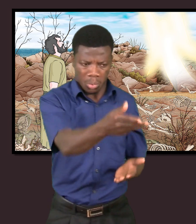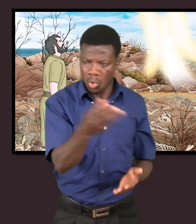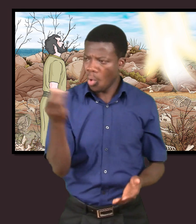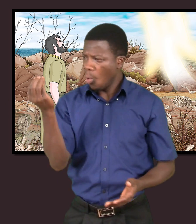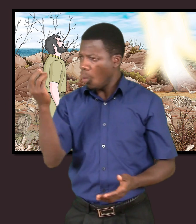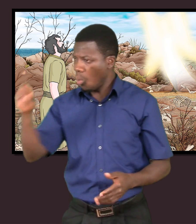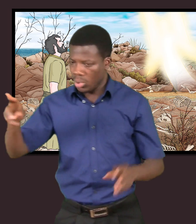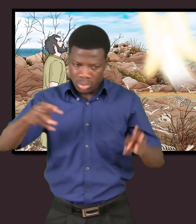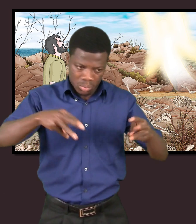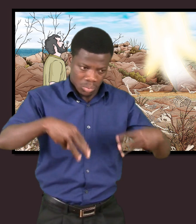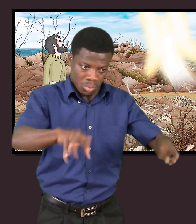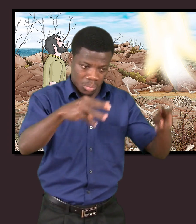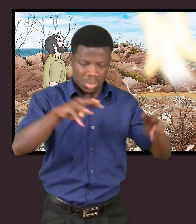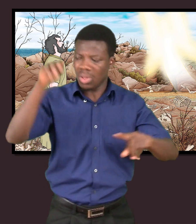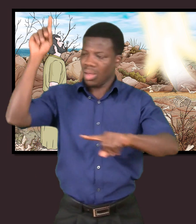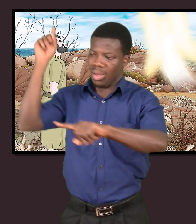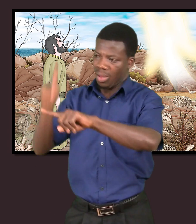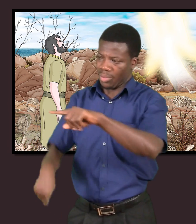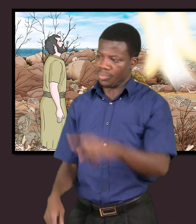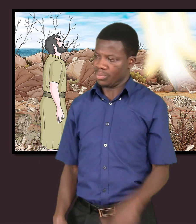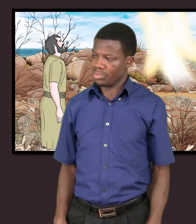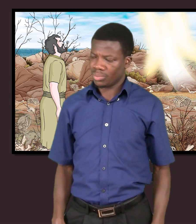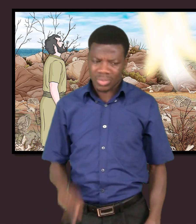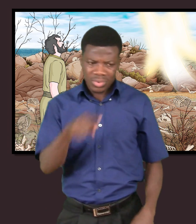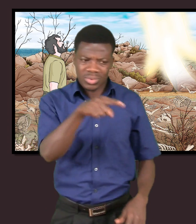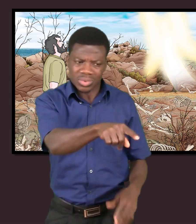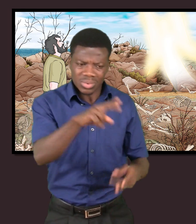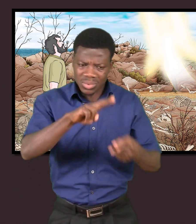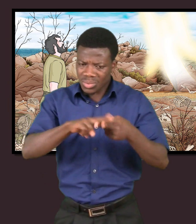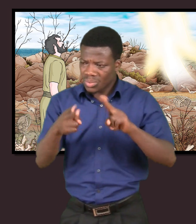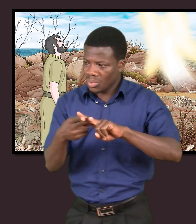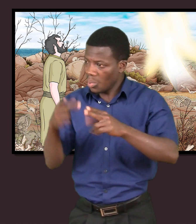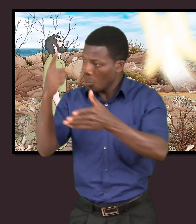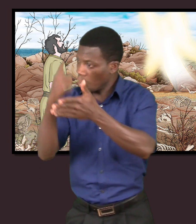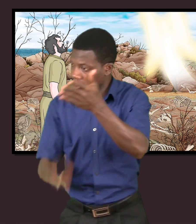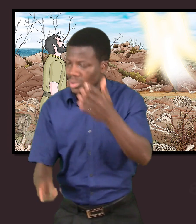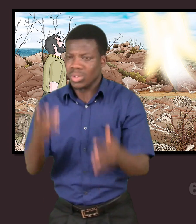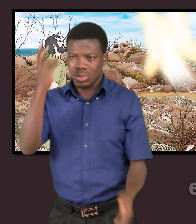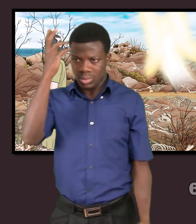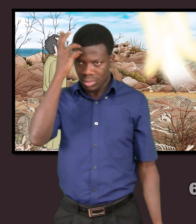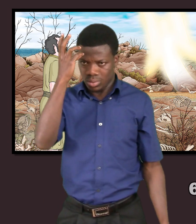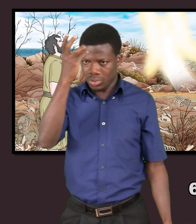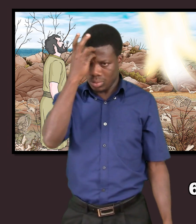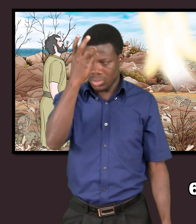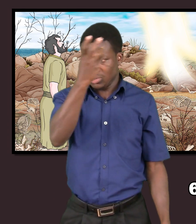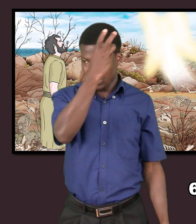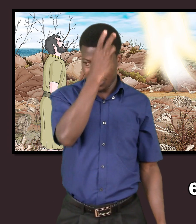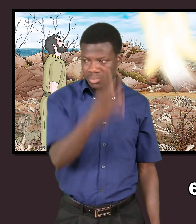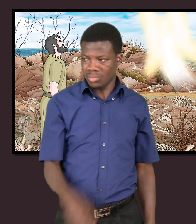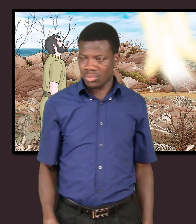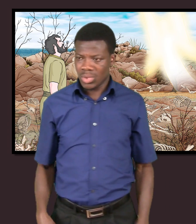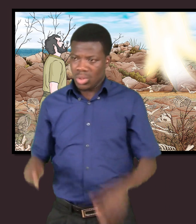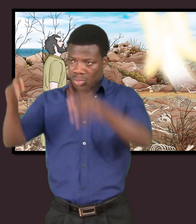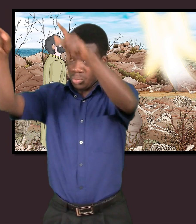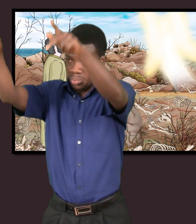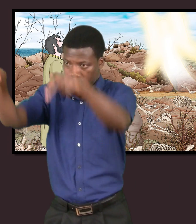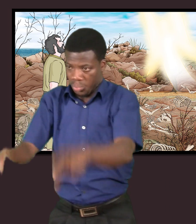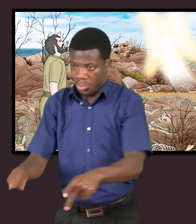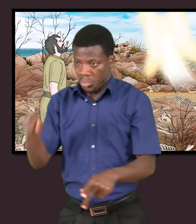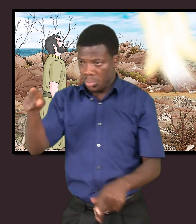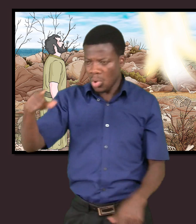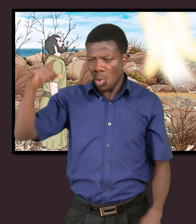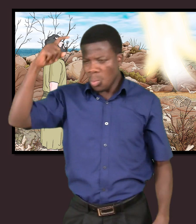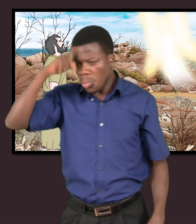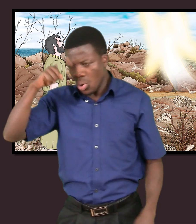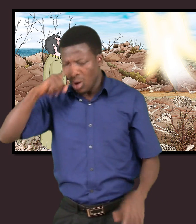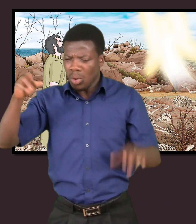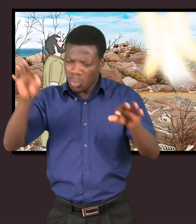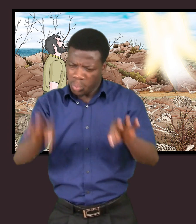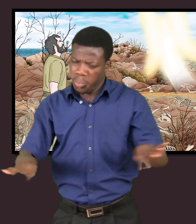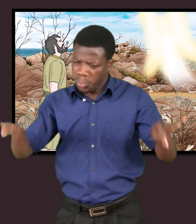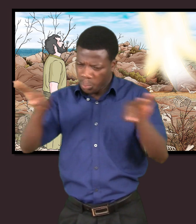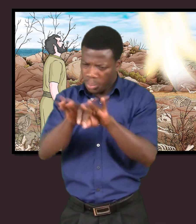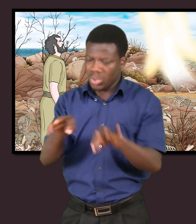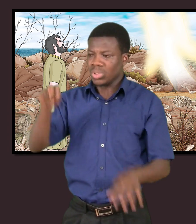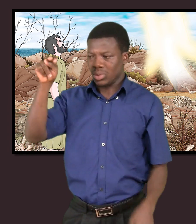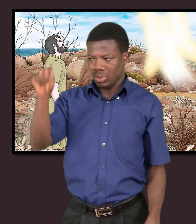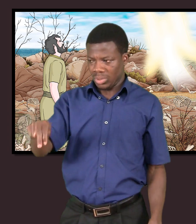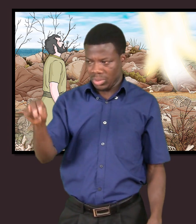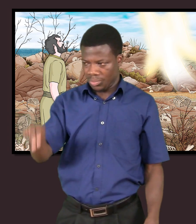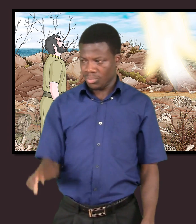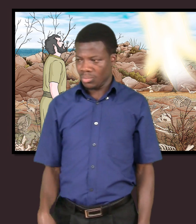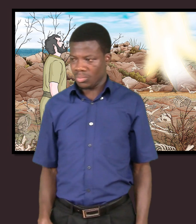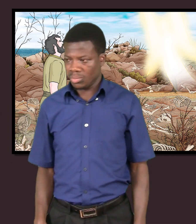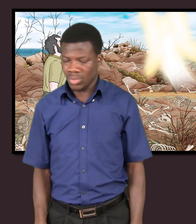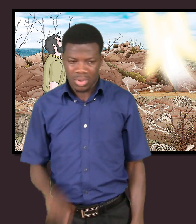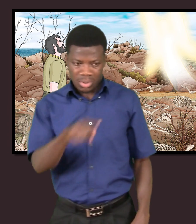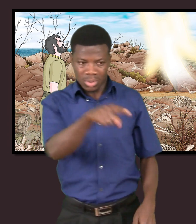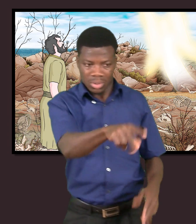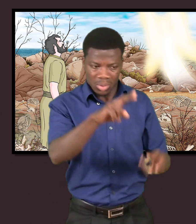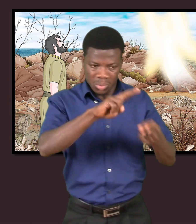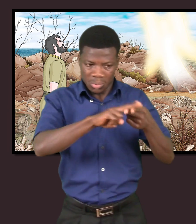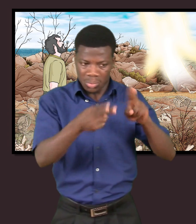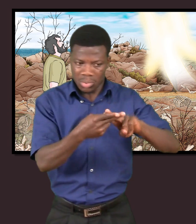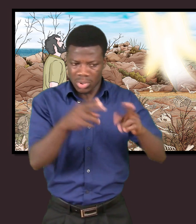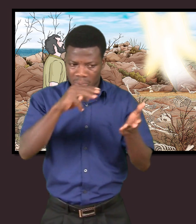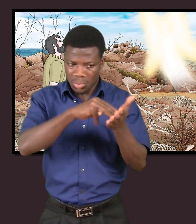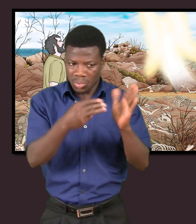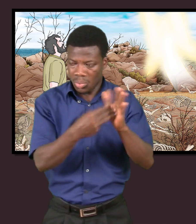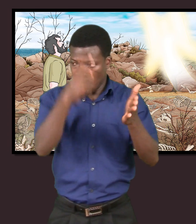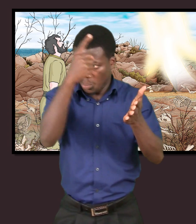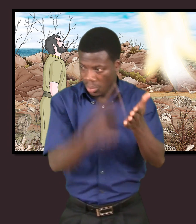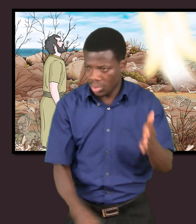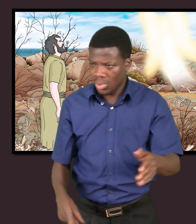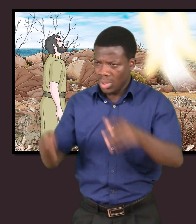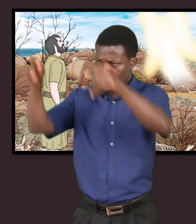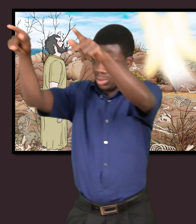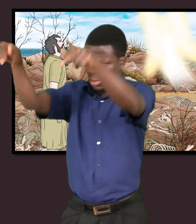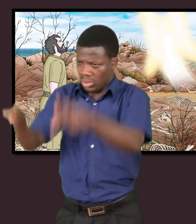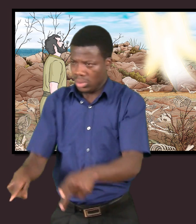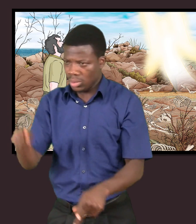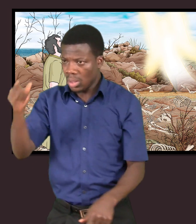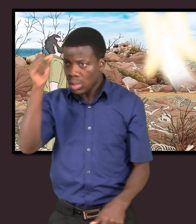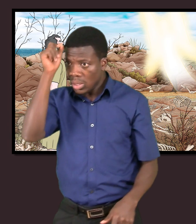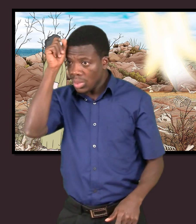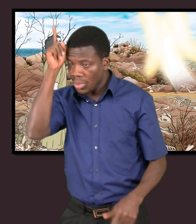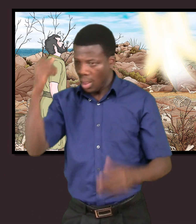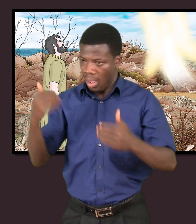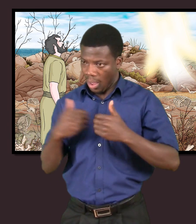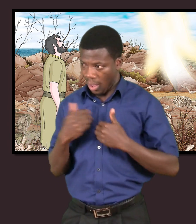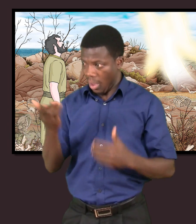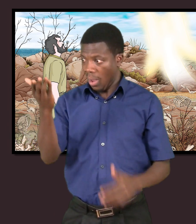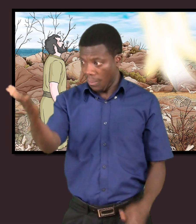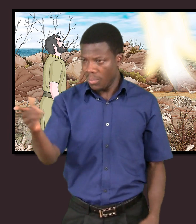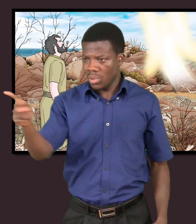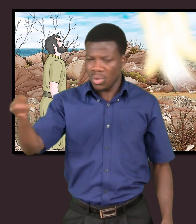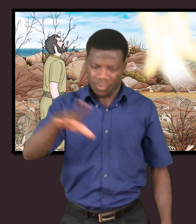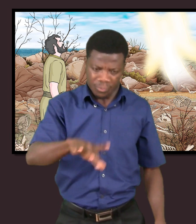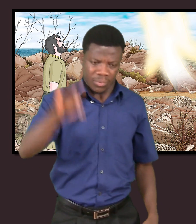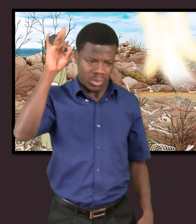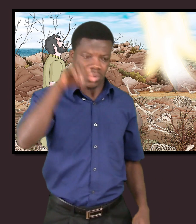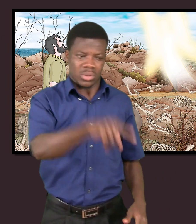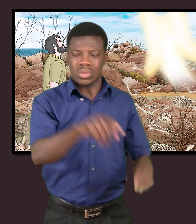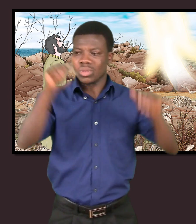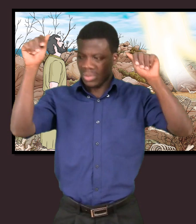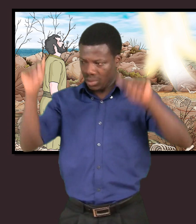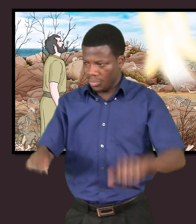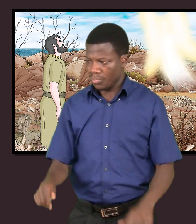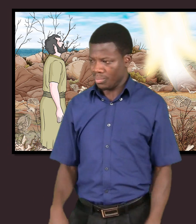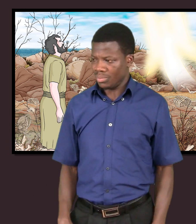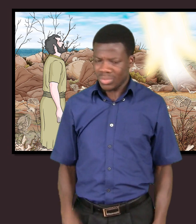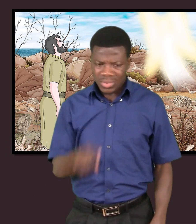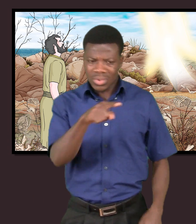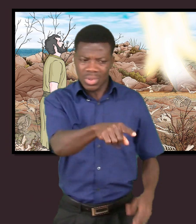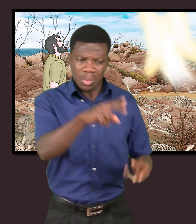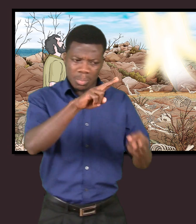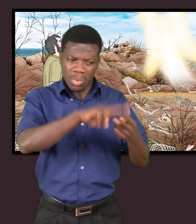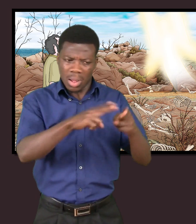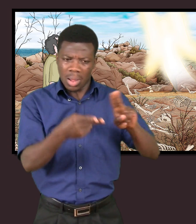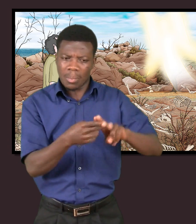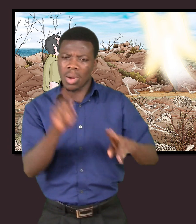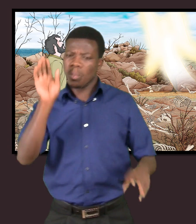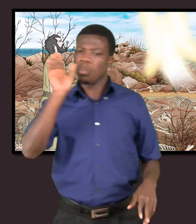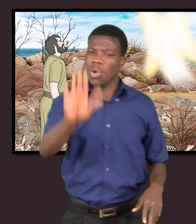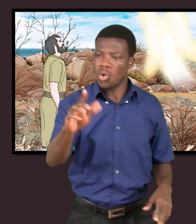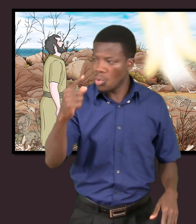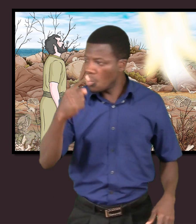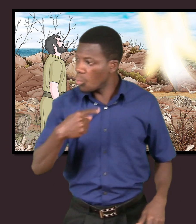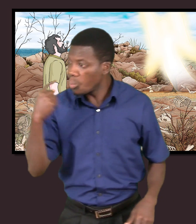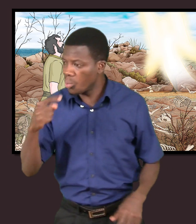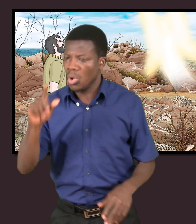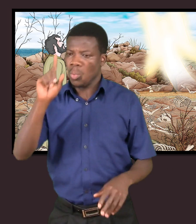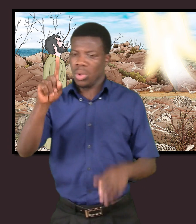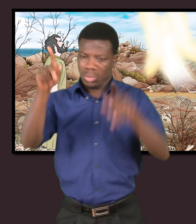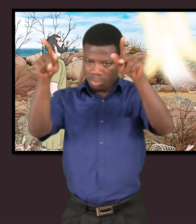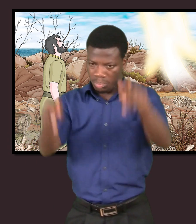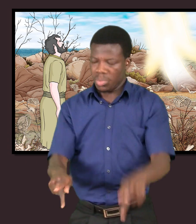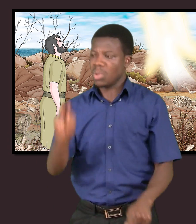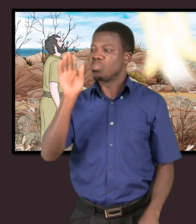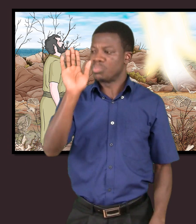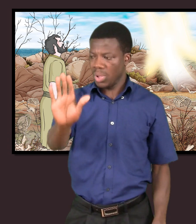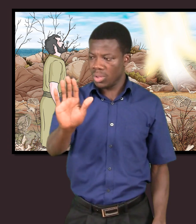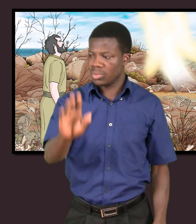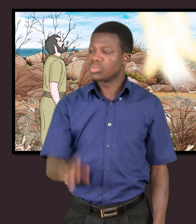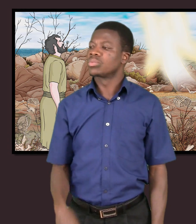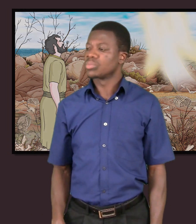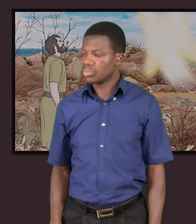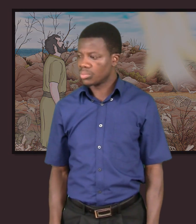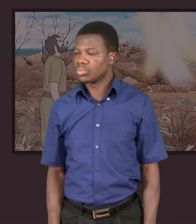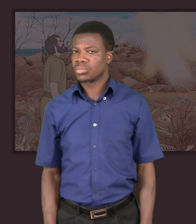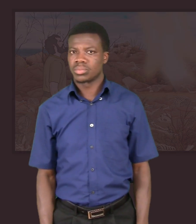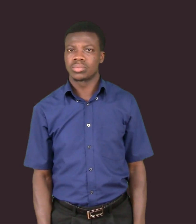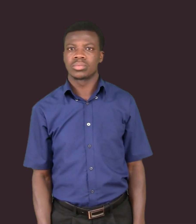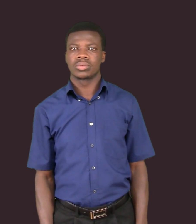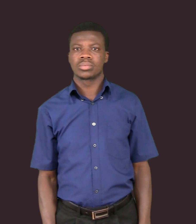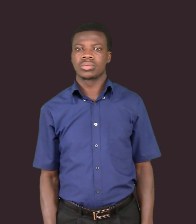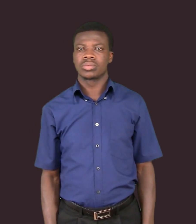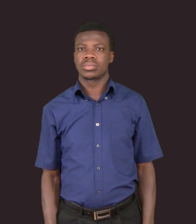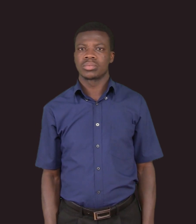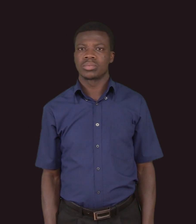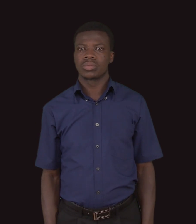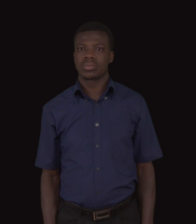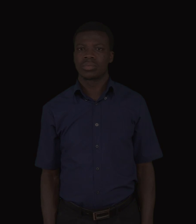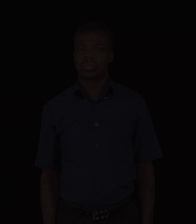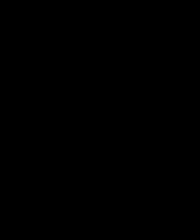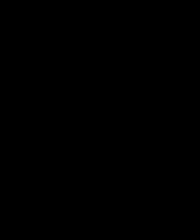Here is a call for wisdom: Let the one who has insight calculate the number of the beast, for it is the number of a man, and that number is 666.